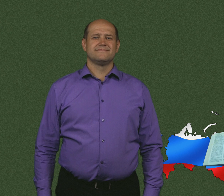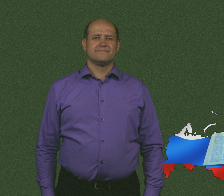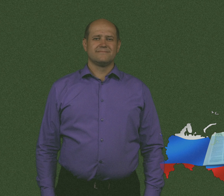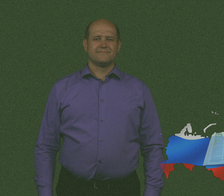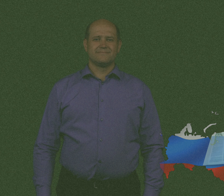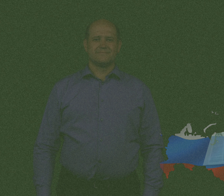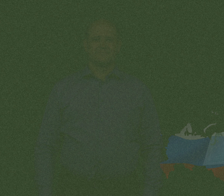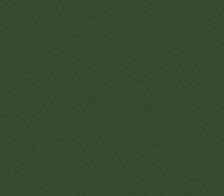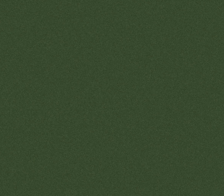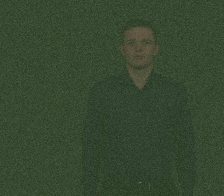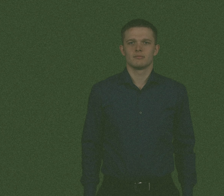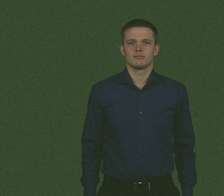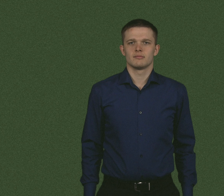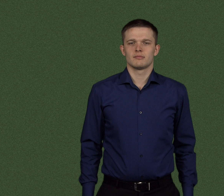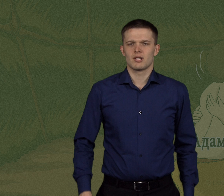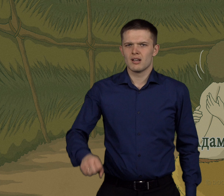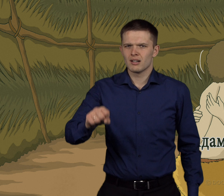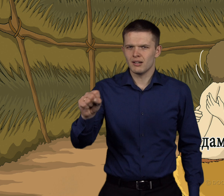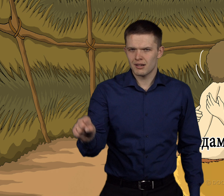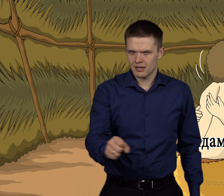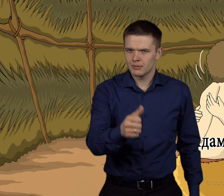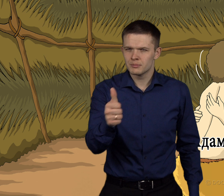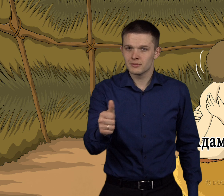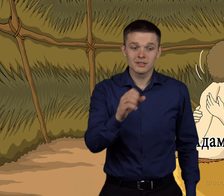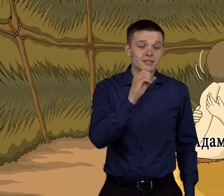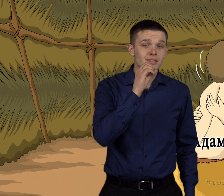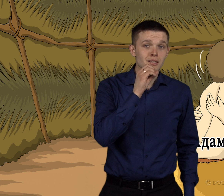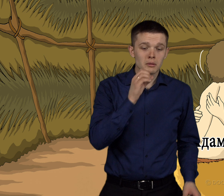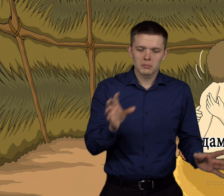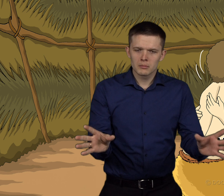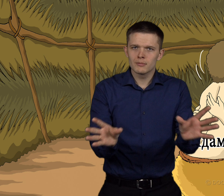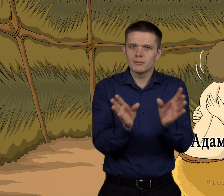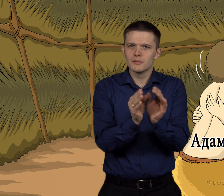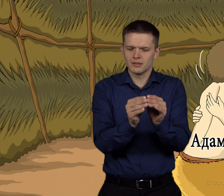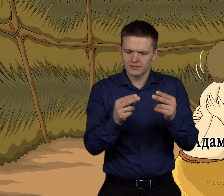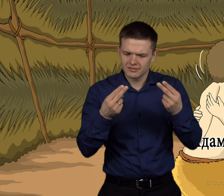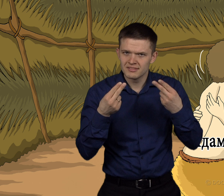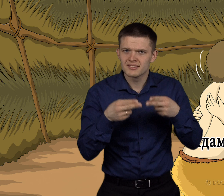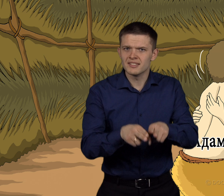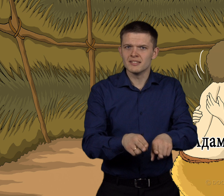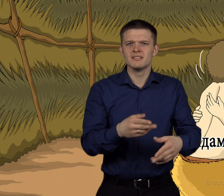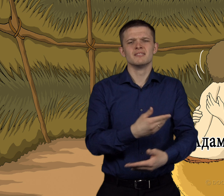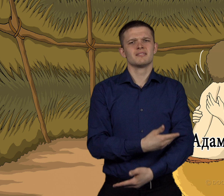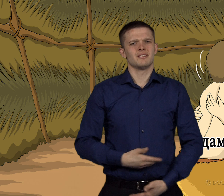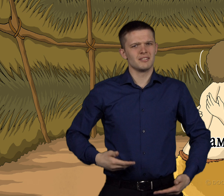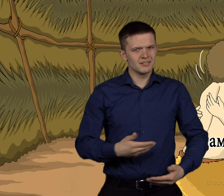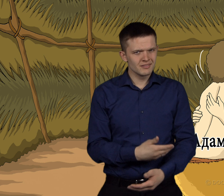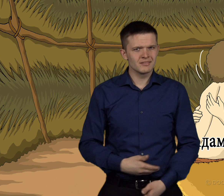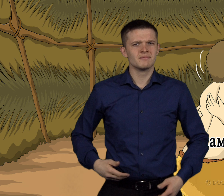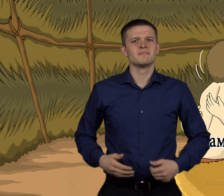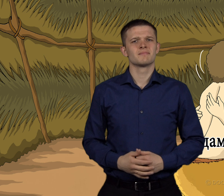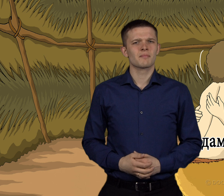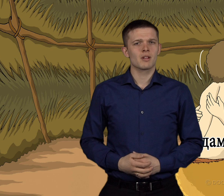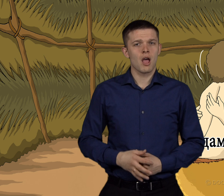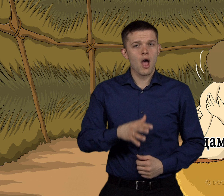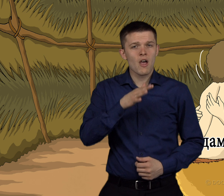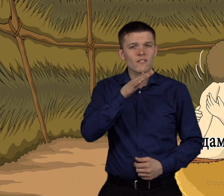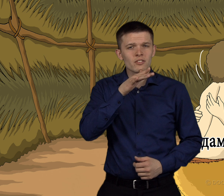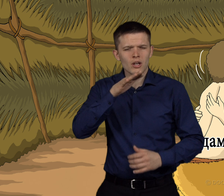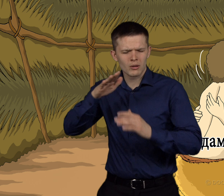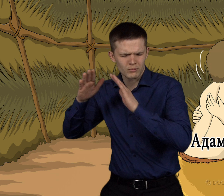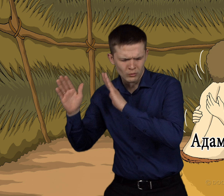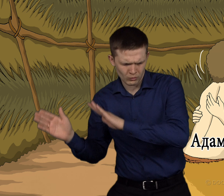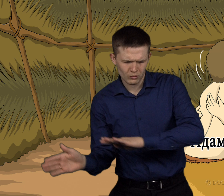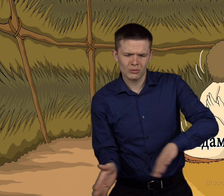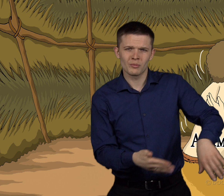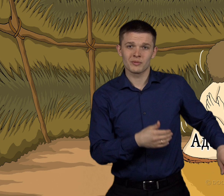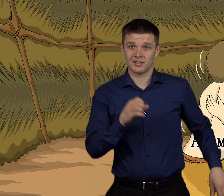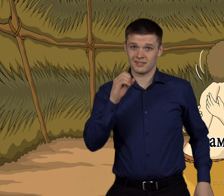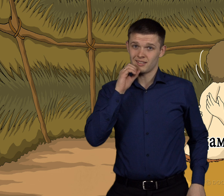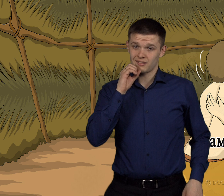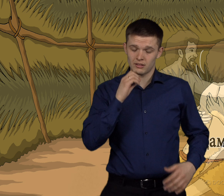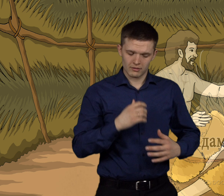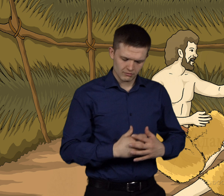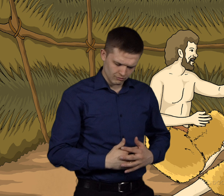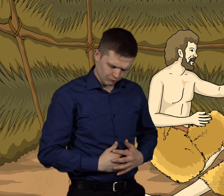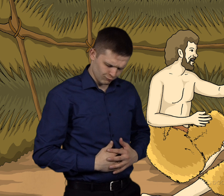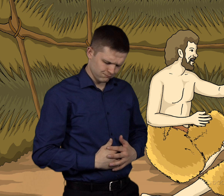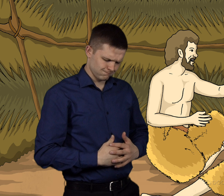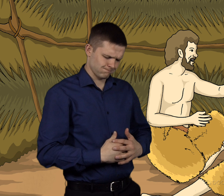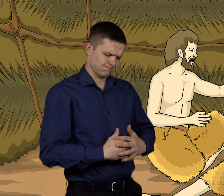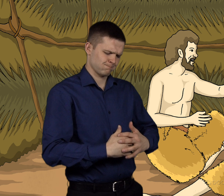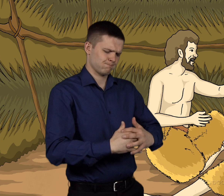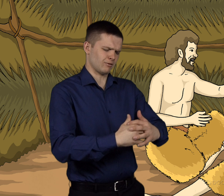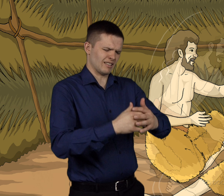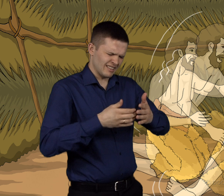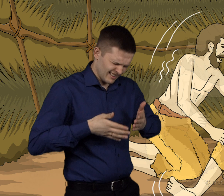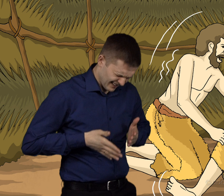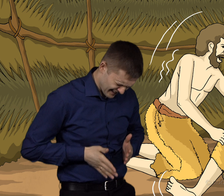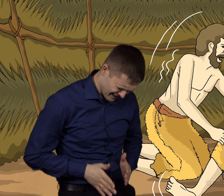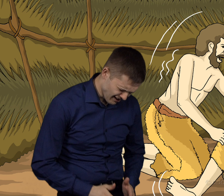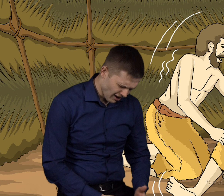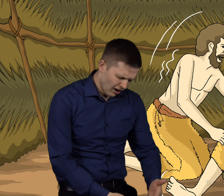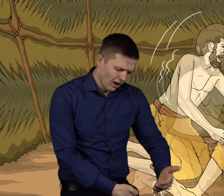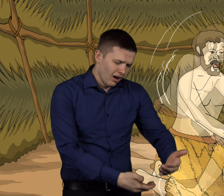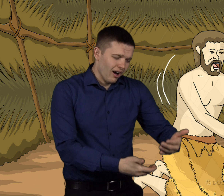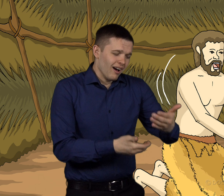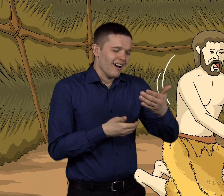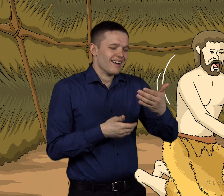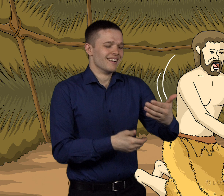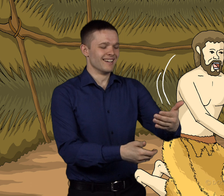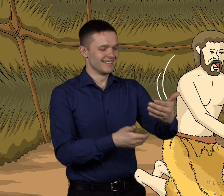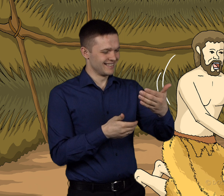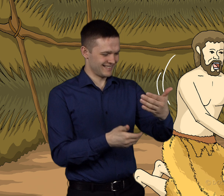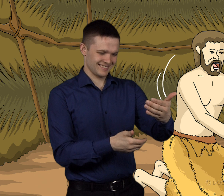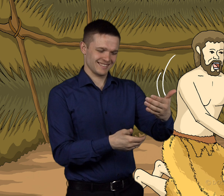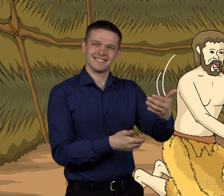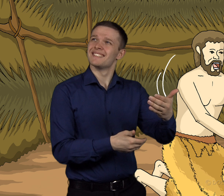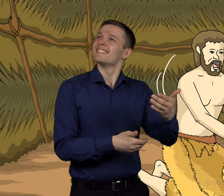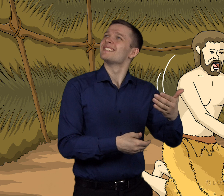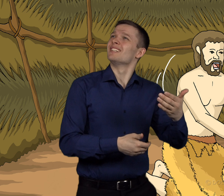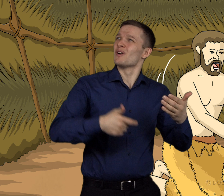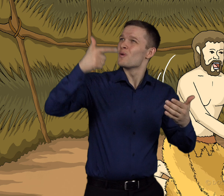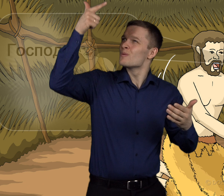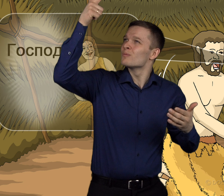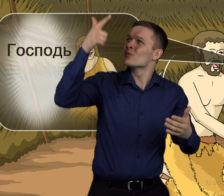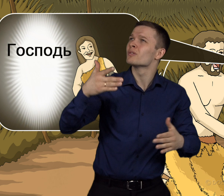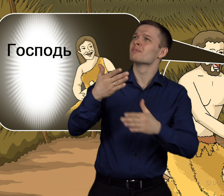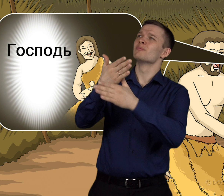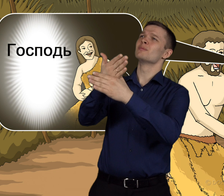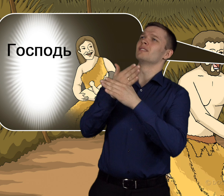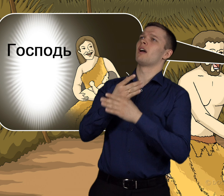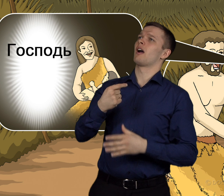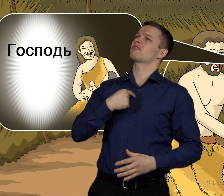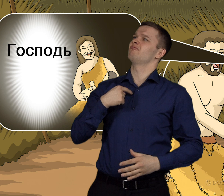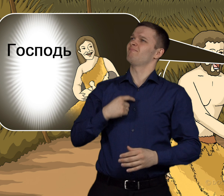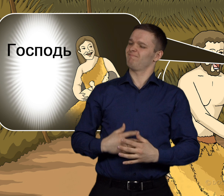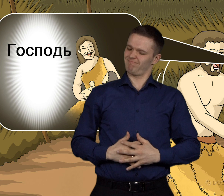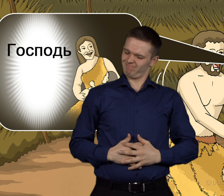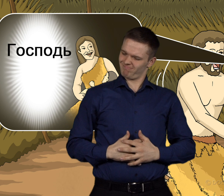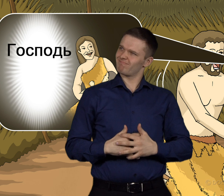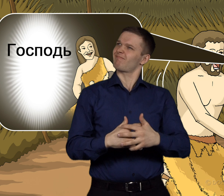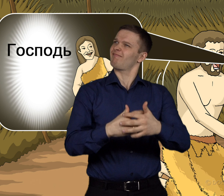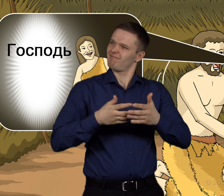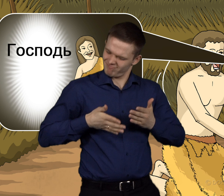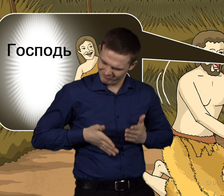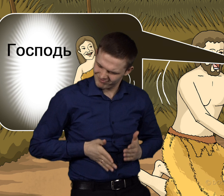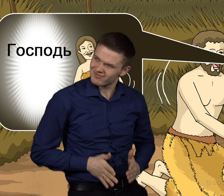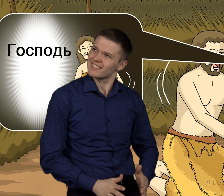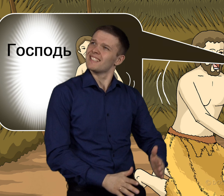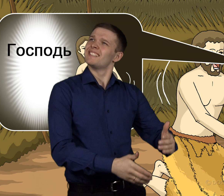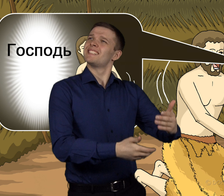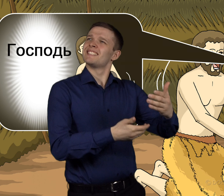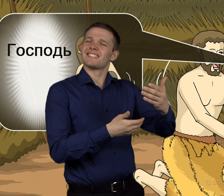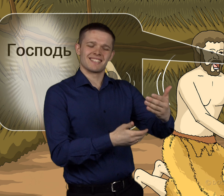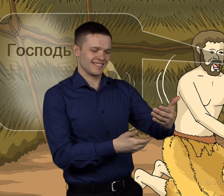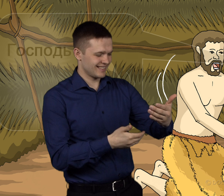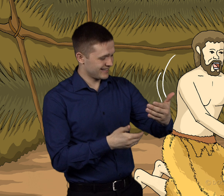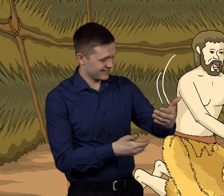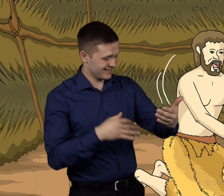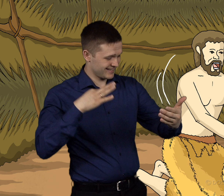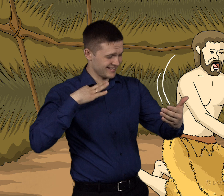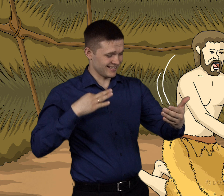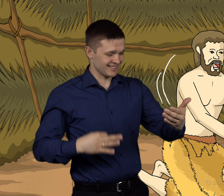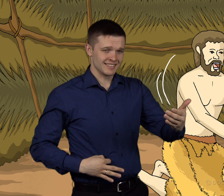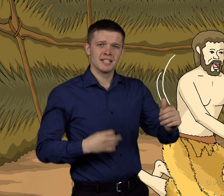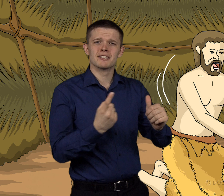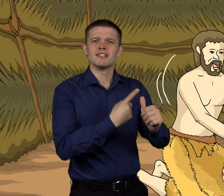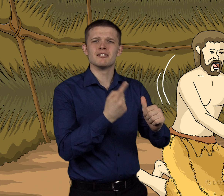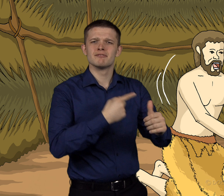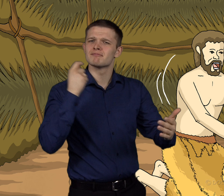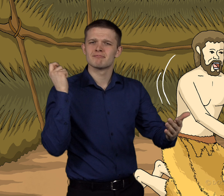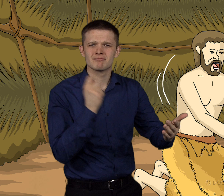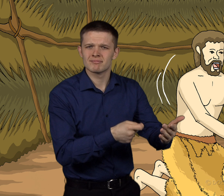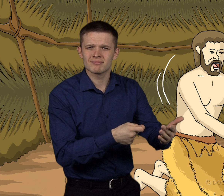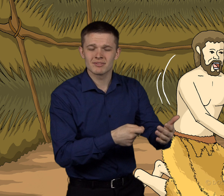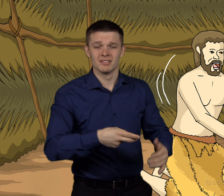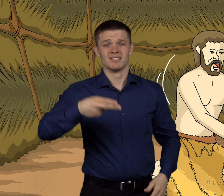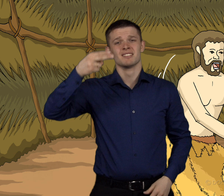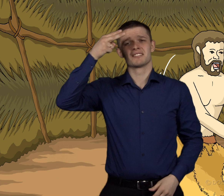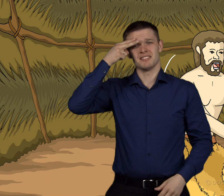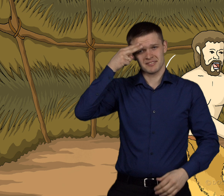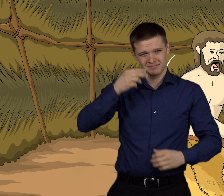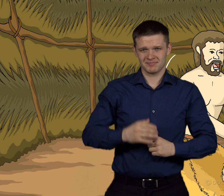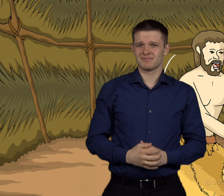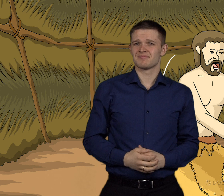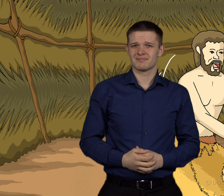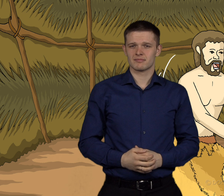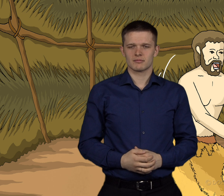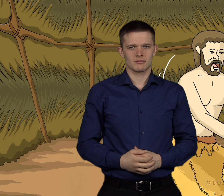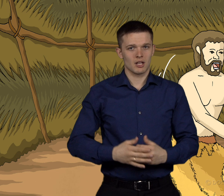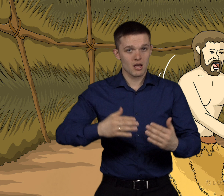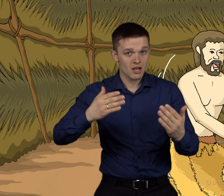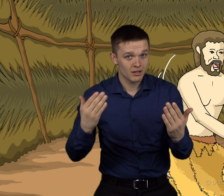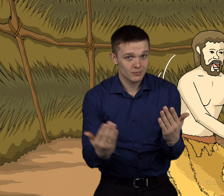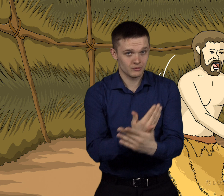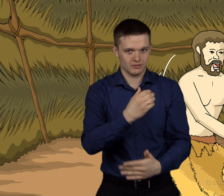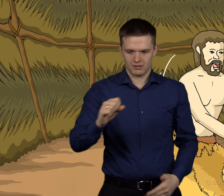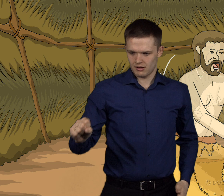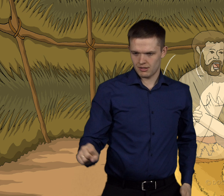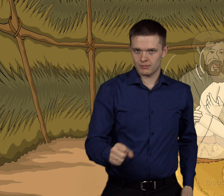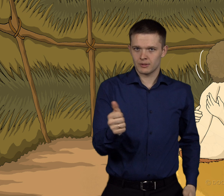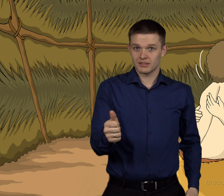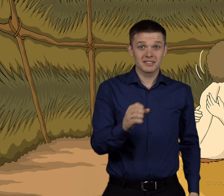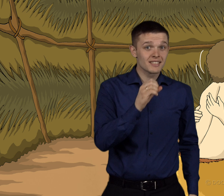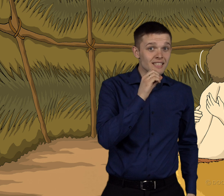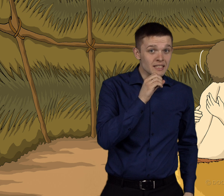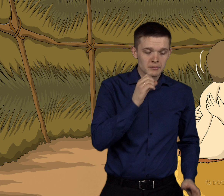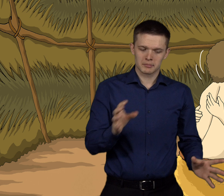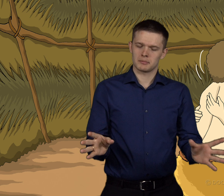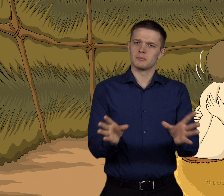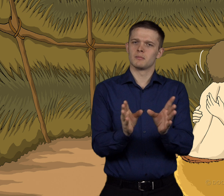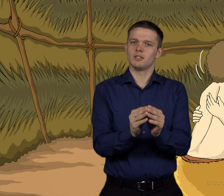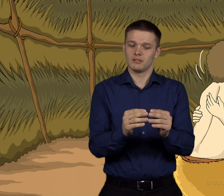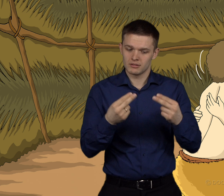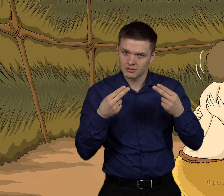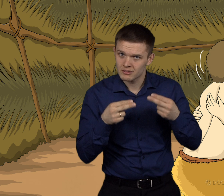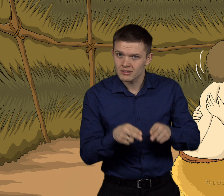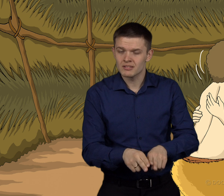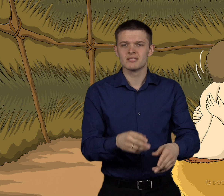And Adam had relations with his wife Eve, and she conceived and gave birth to Cain. “With the help of the LORD I have brought forth a man,” she said.